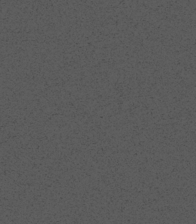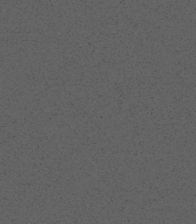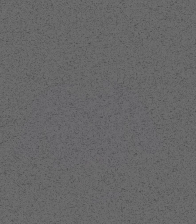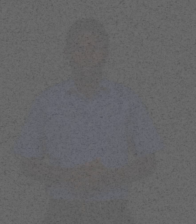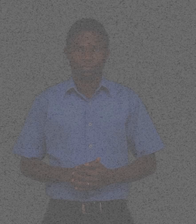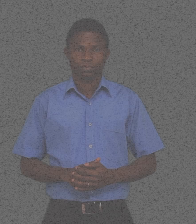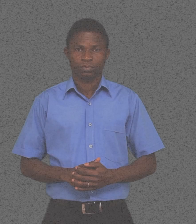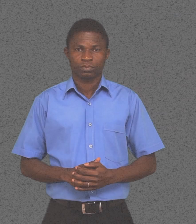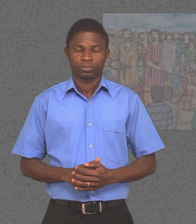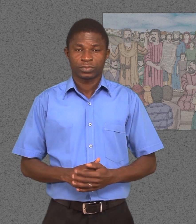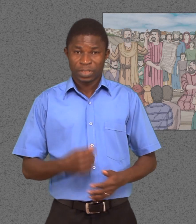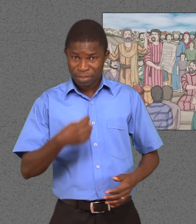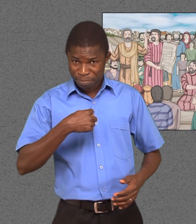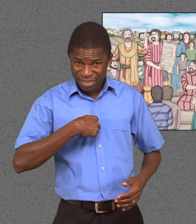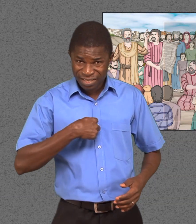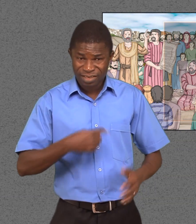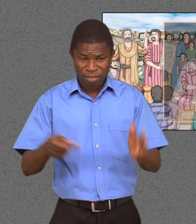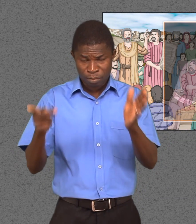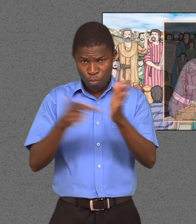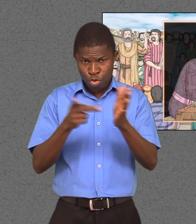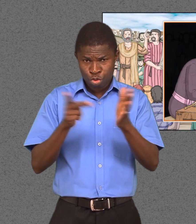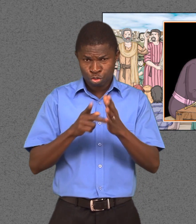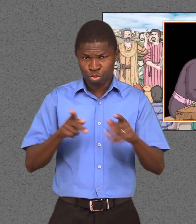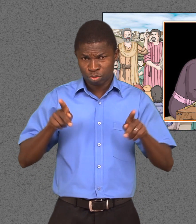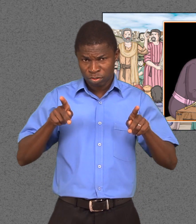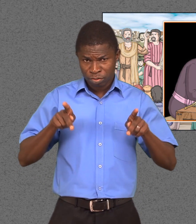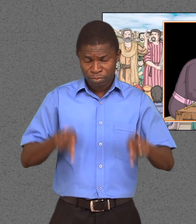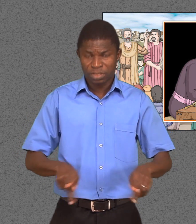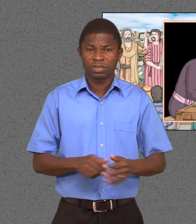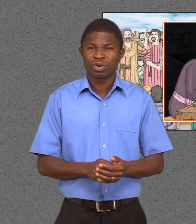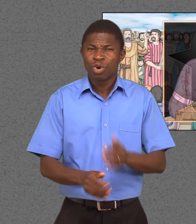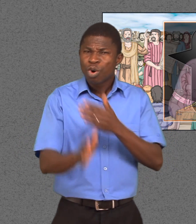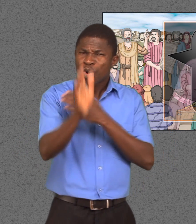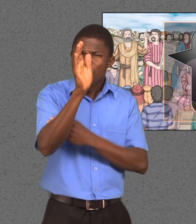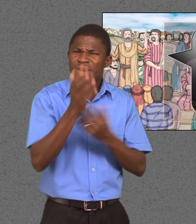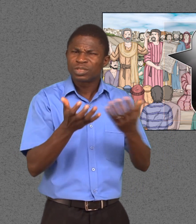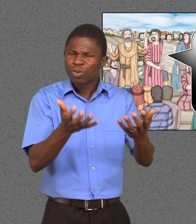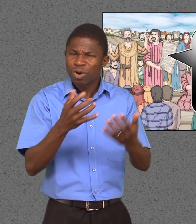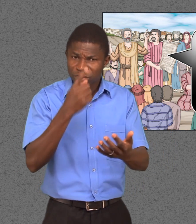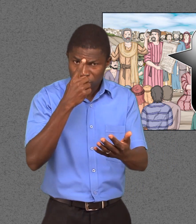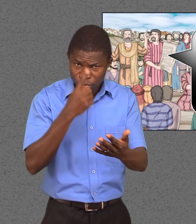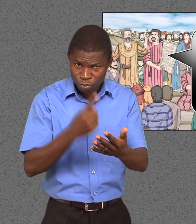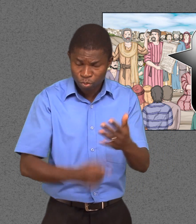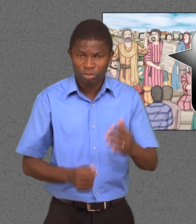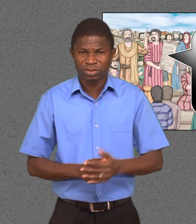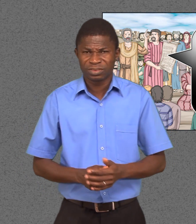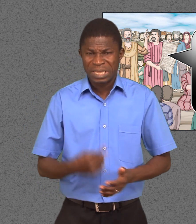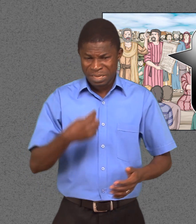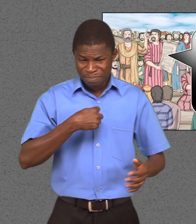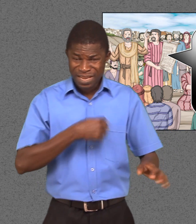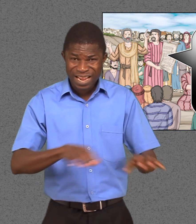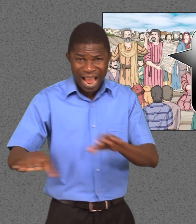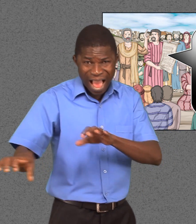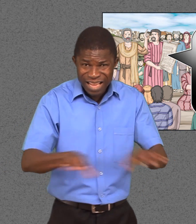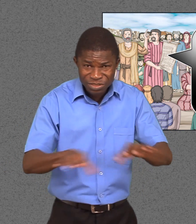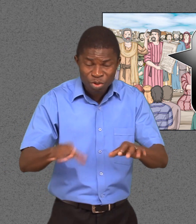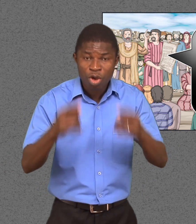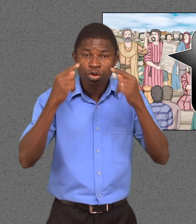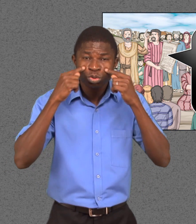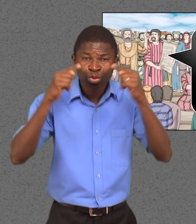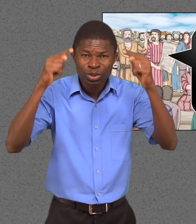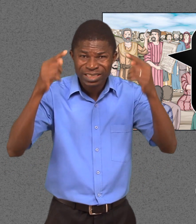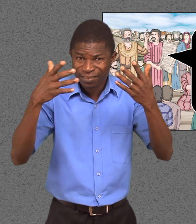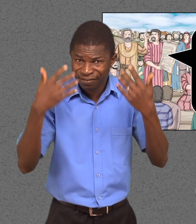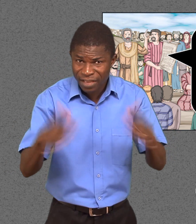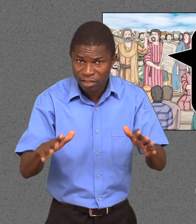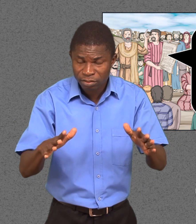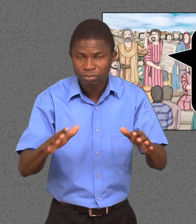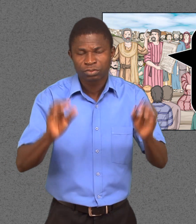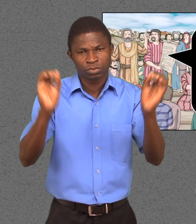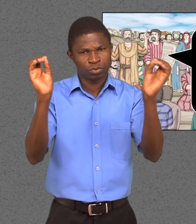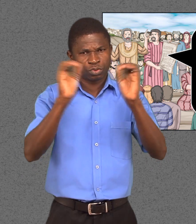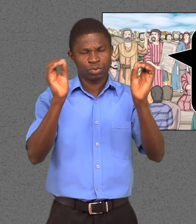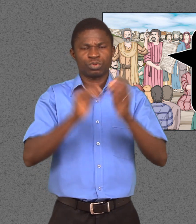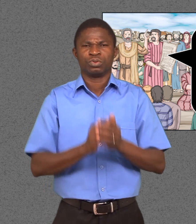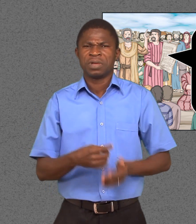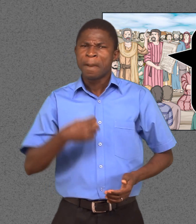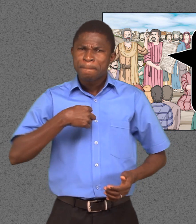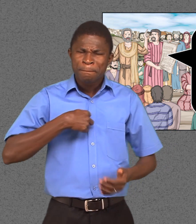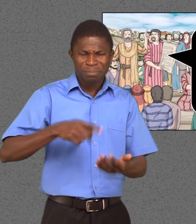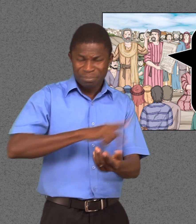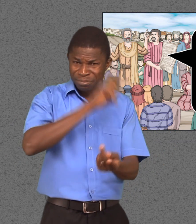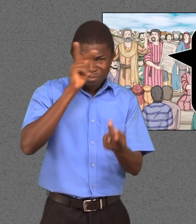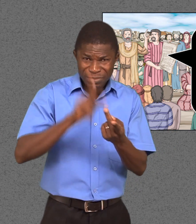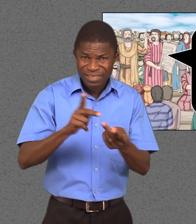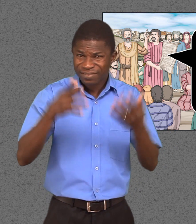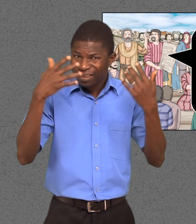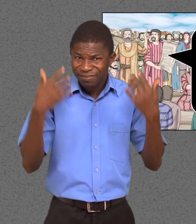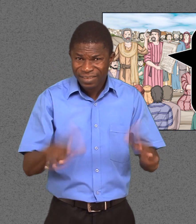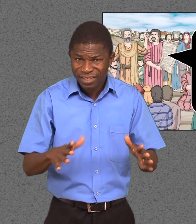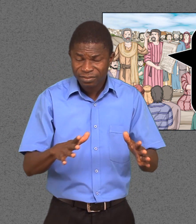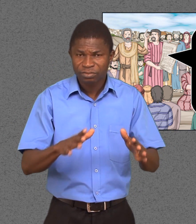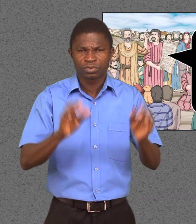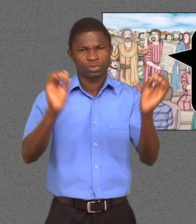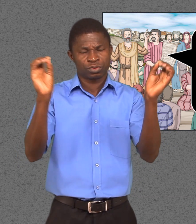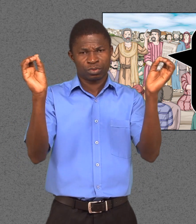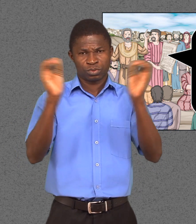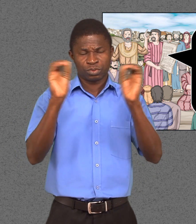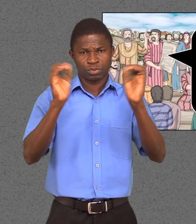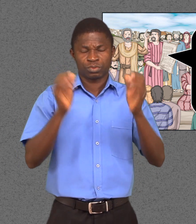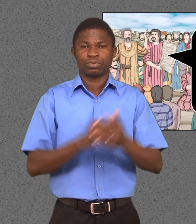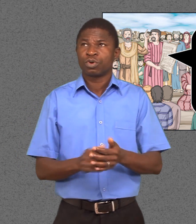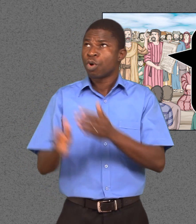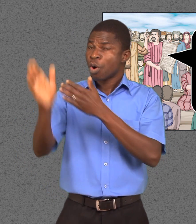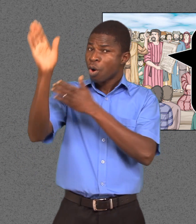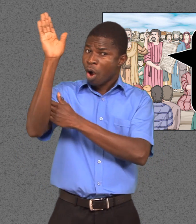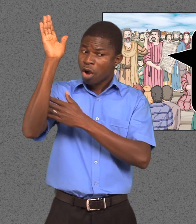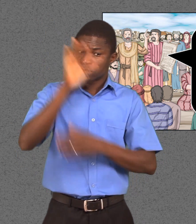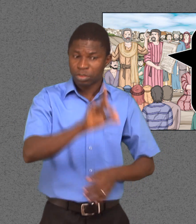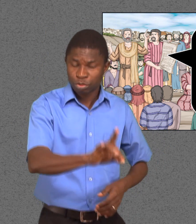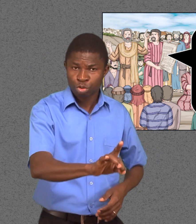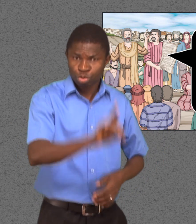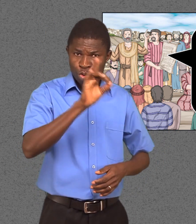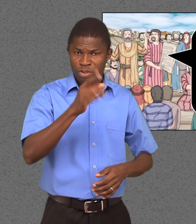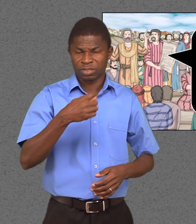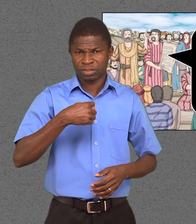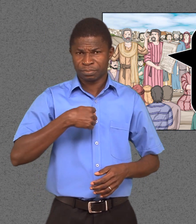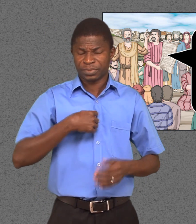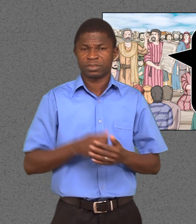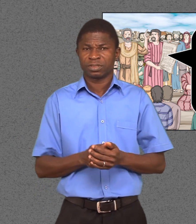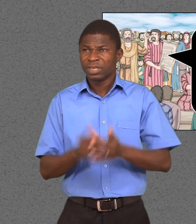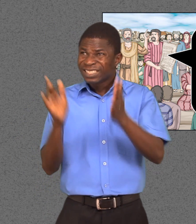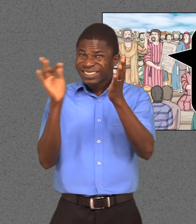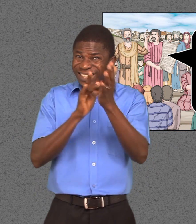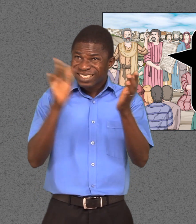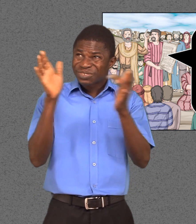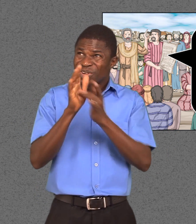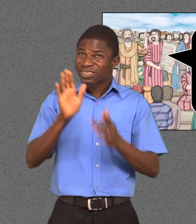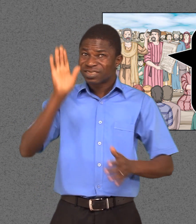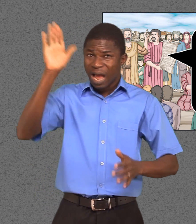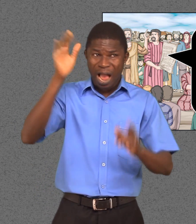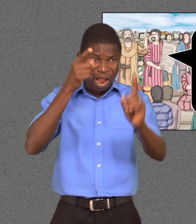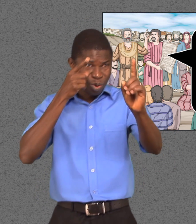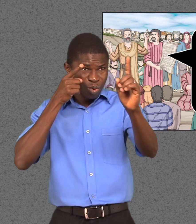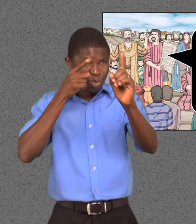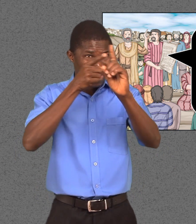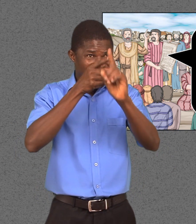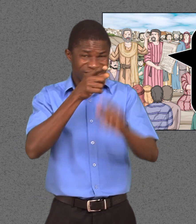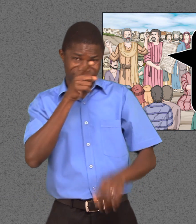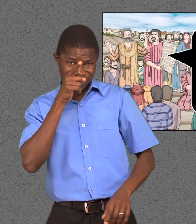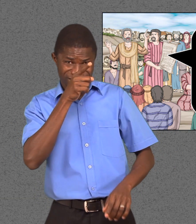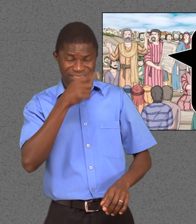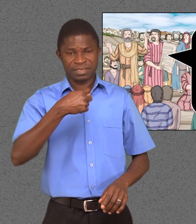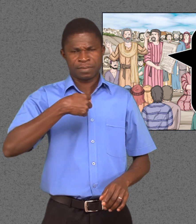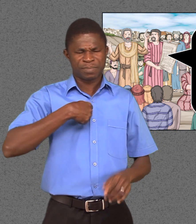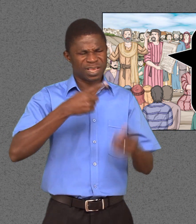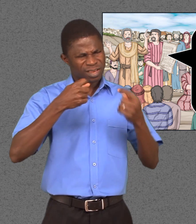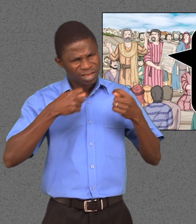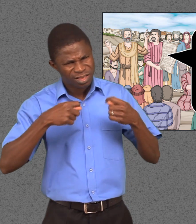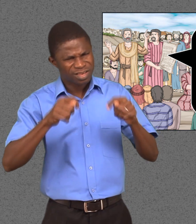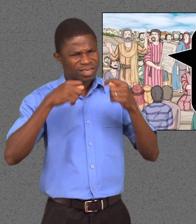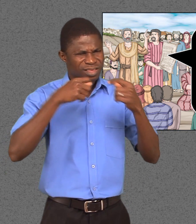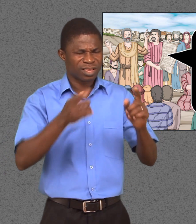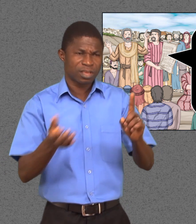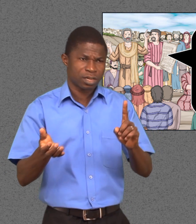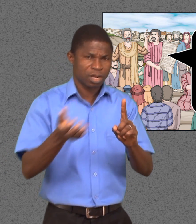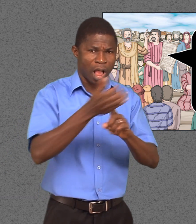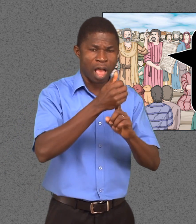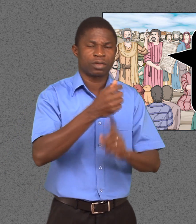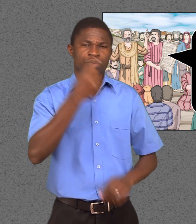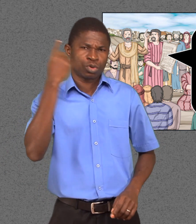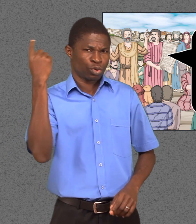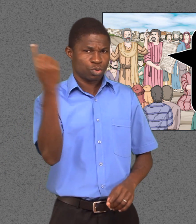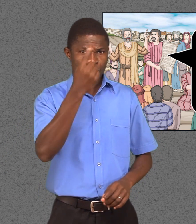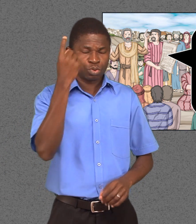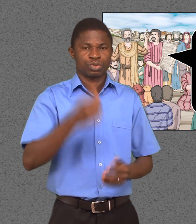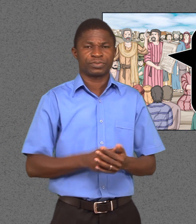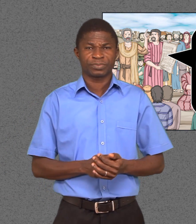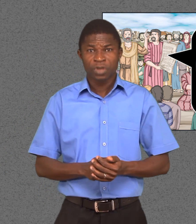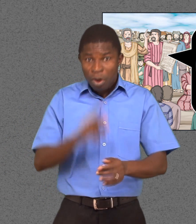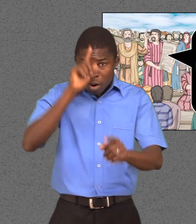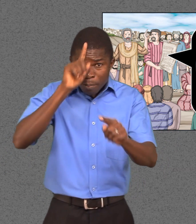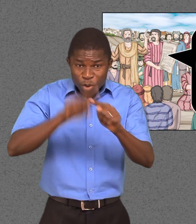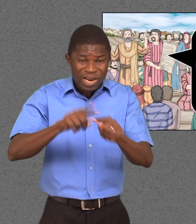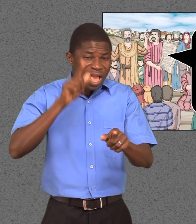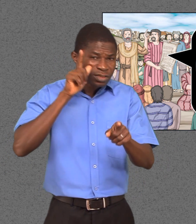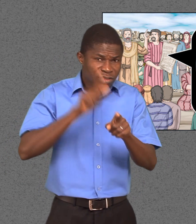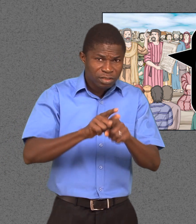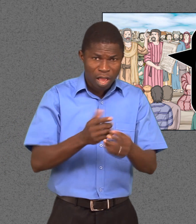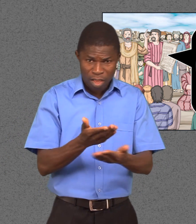Not that I have already obtained all this, or have already been made perfect, but I press on to take hold of that for which Christ Jesus took hold of me.